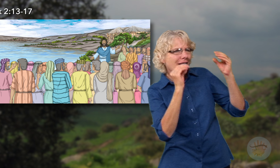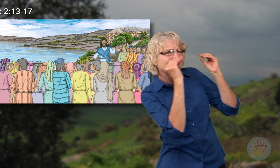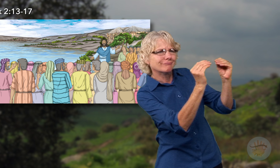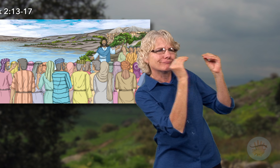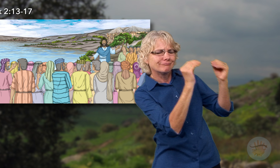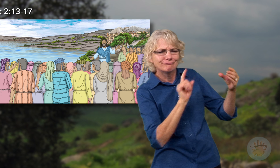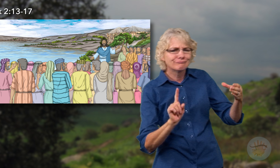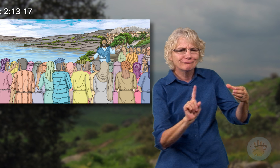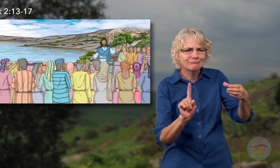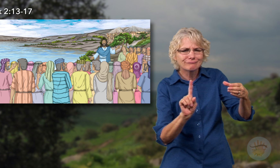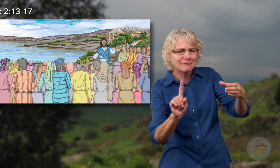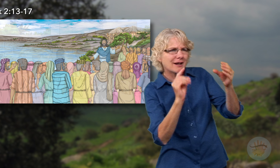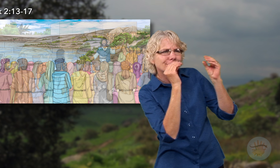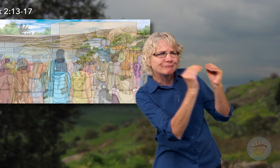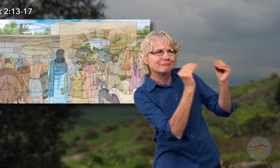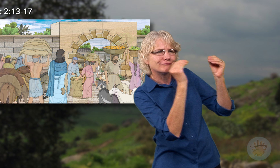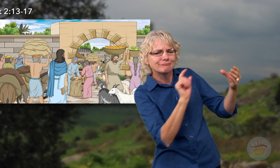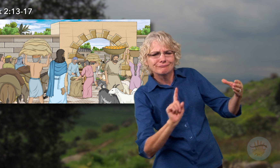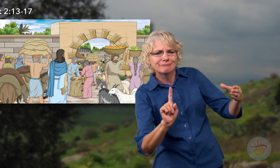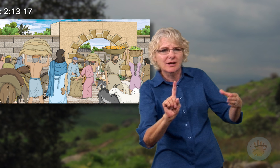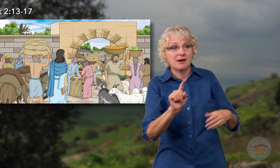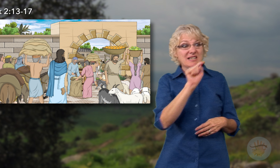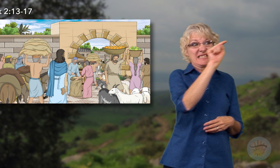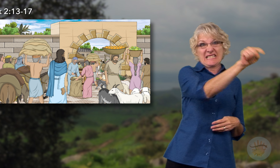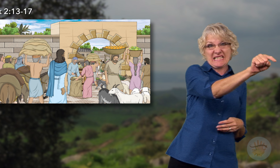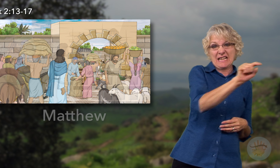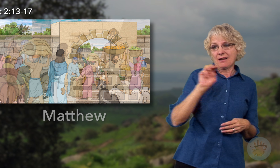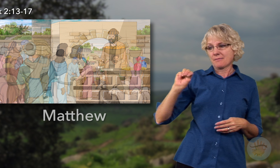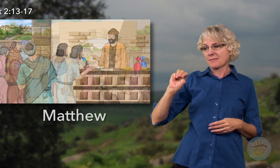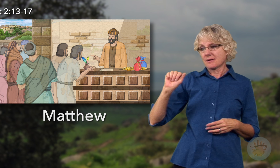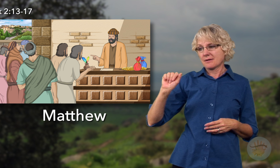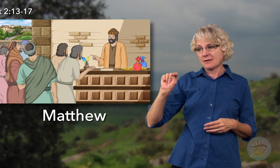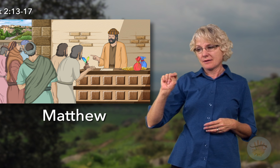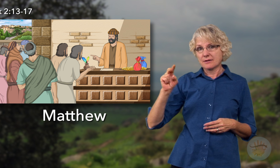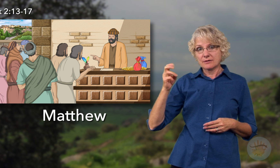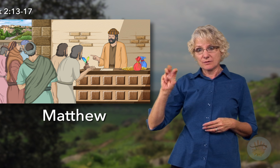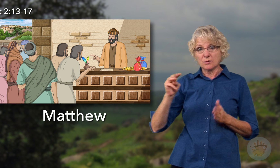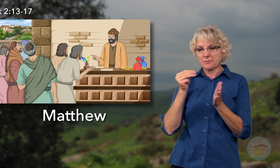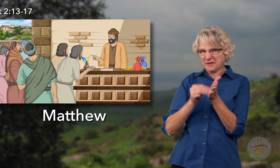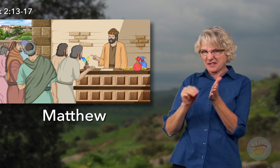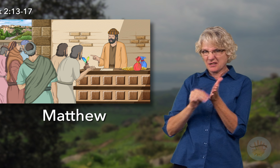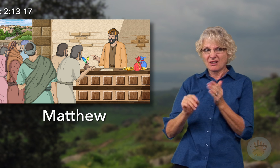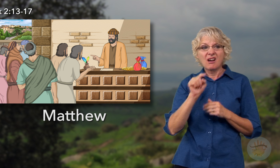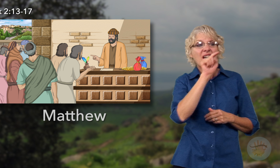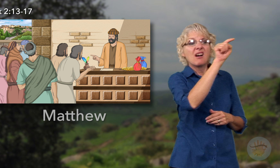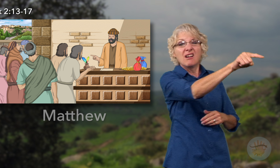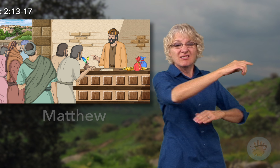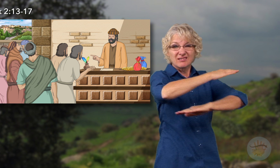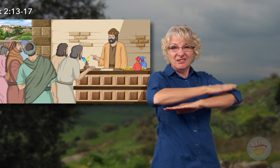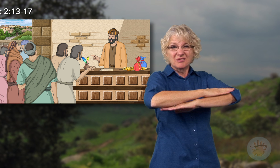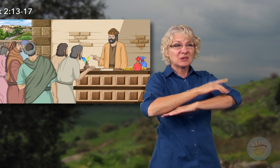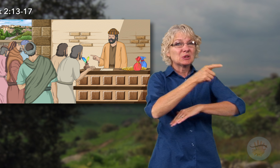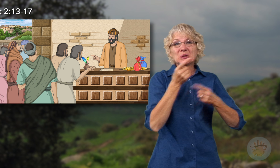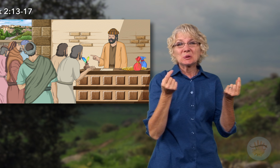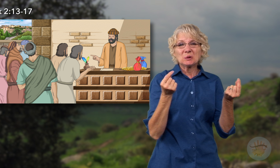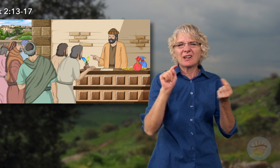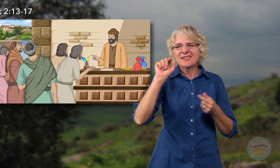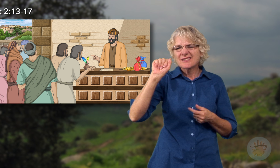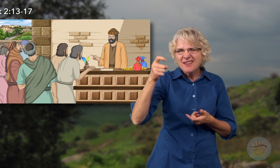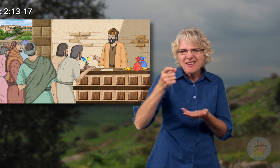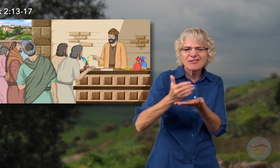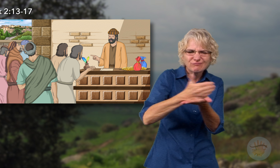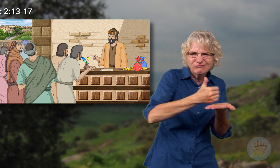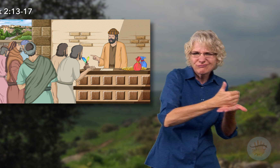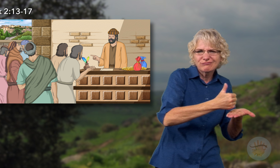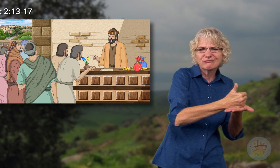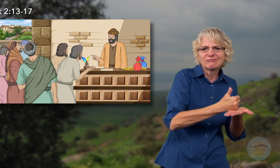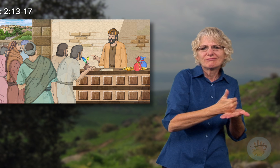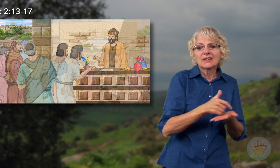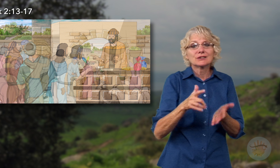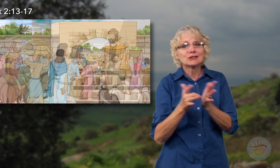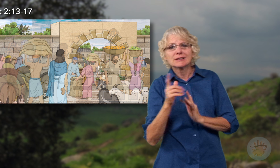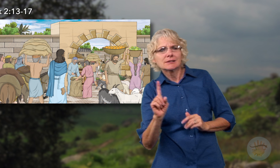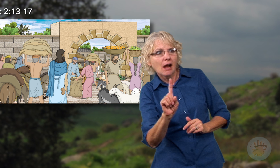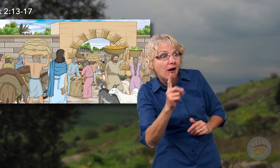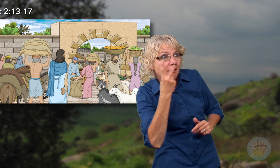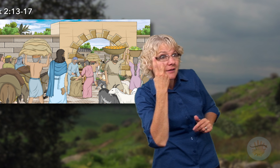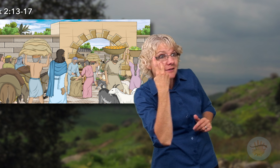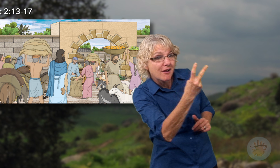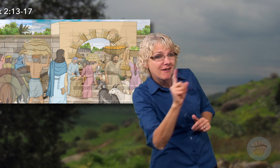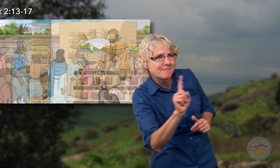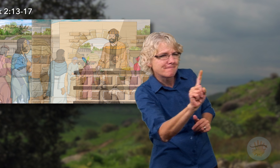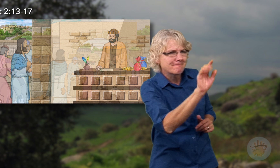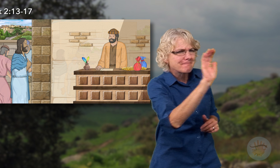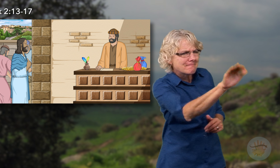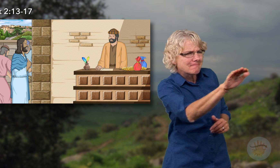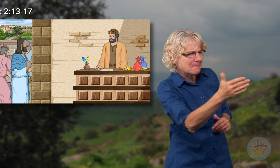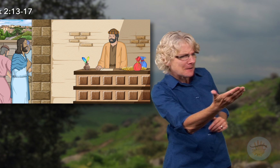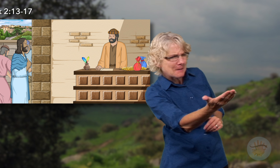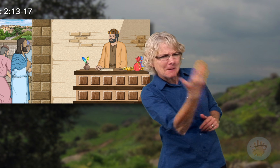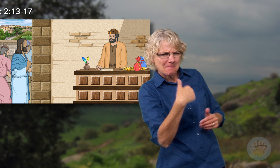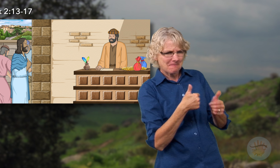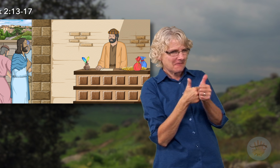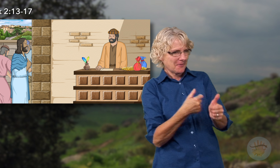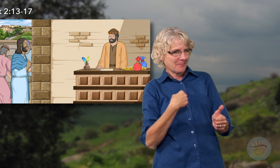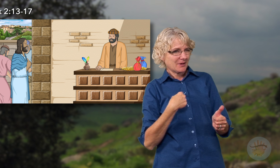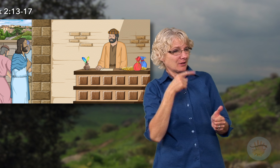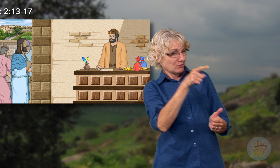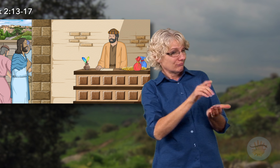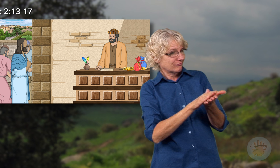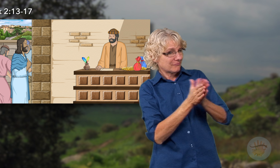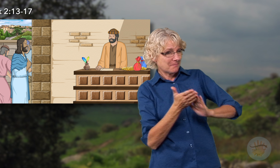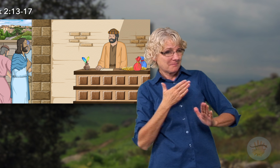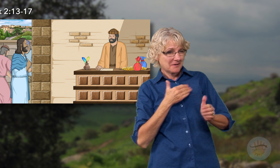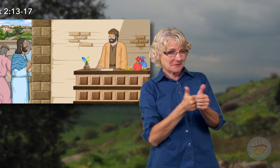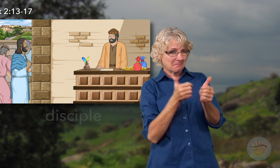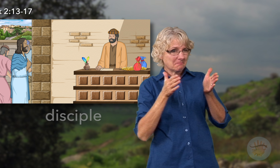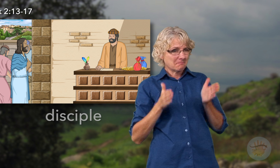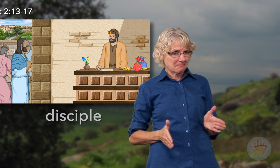As He was walking along, He saw Levi son of Alphaeus sitting at the tax booth.